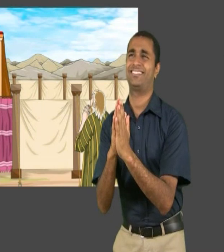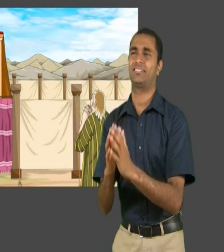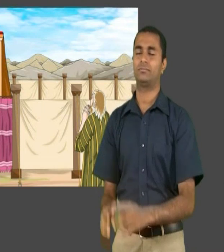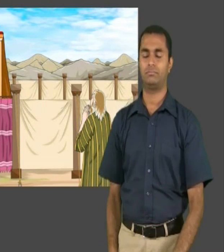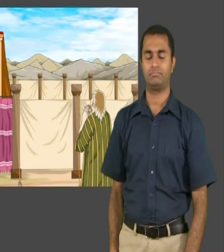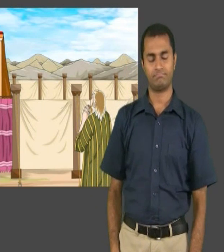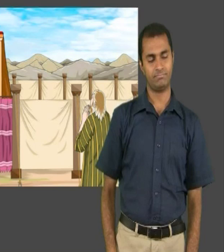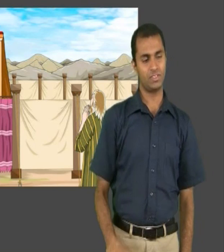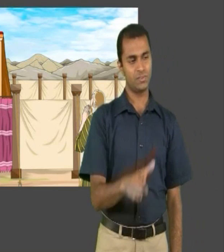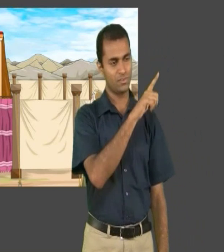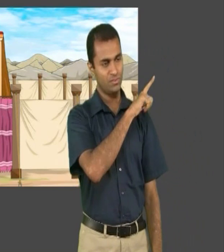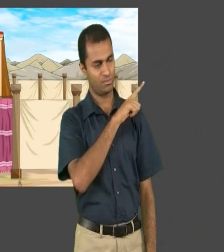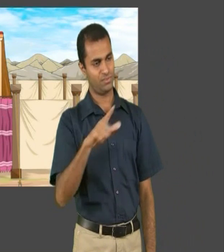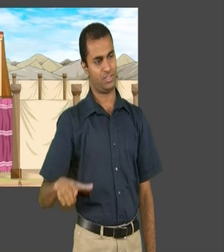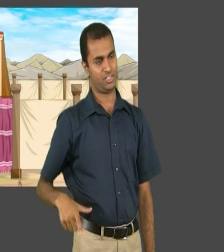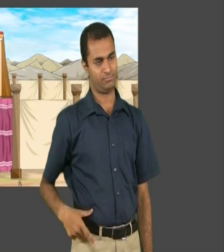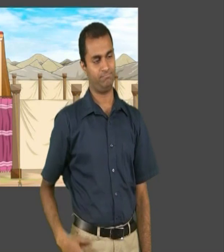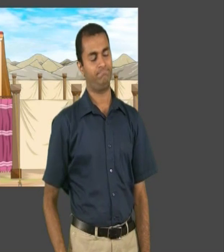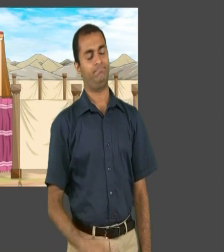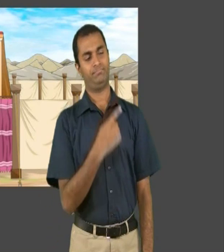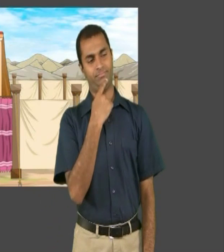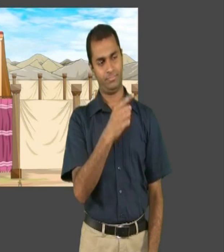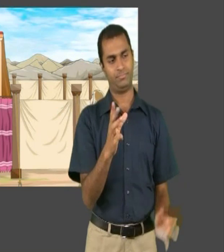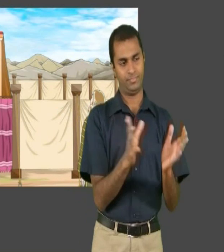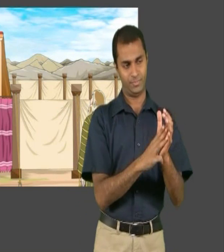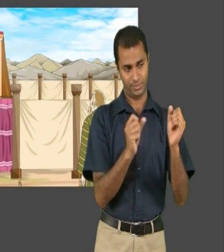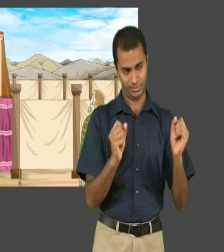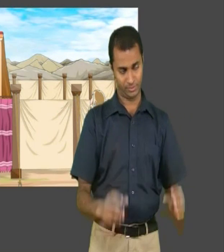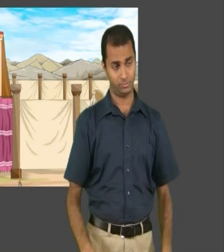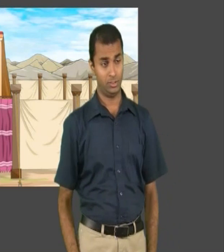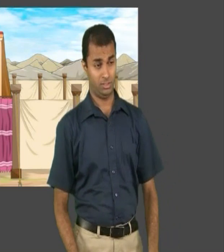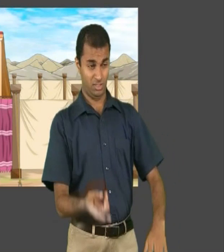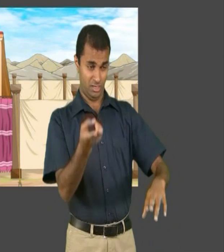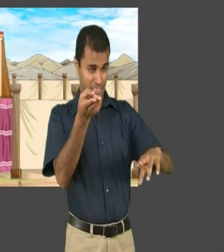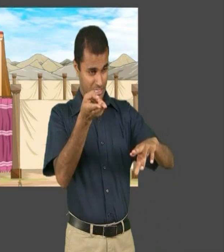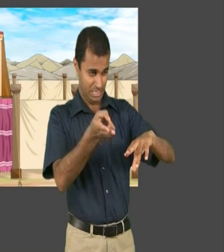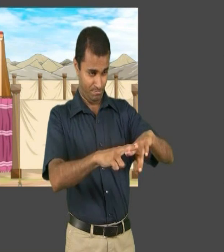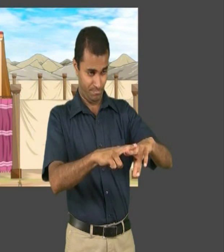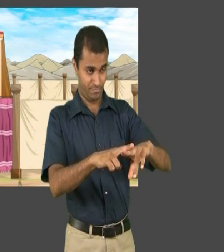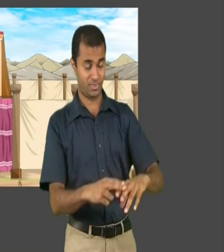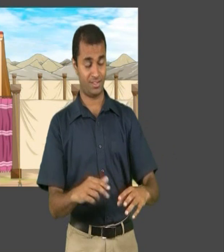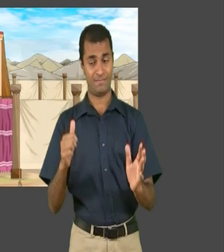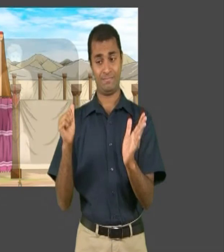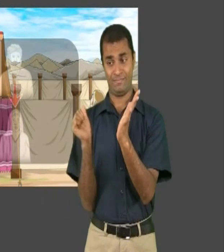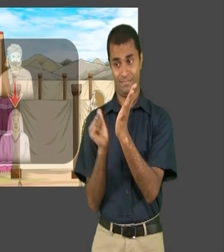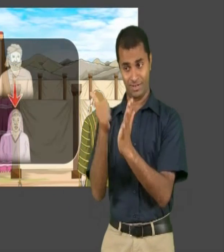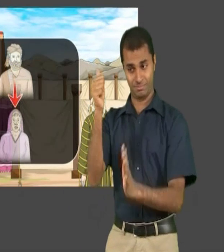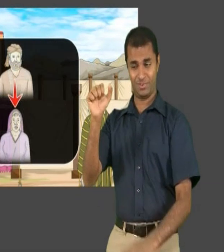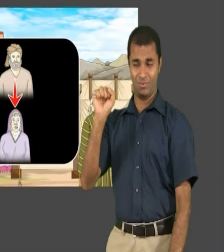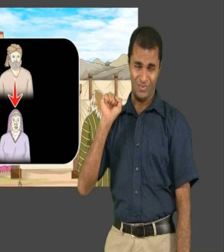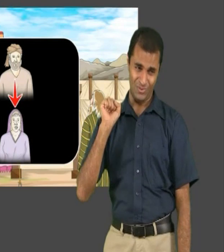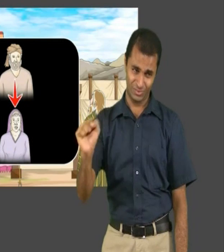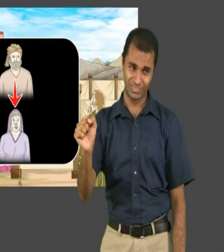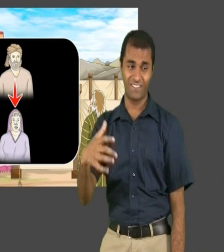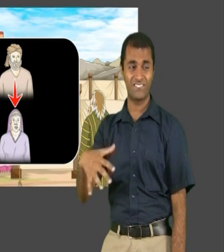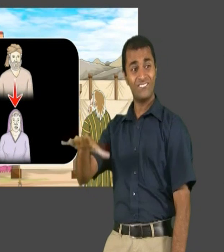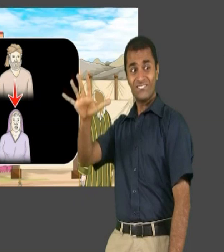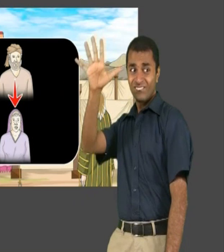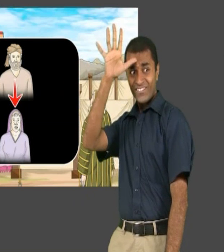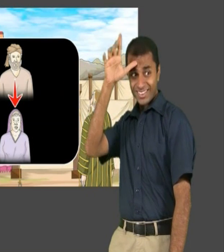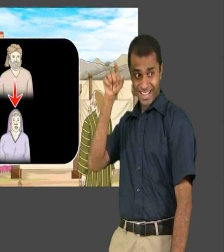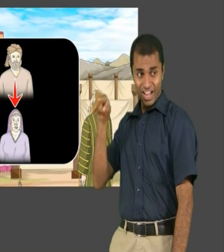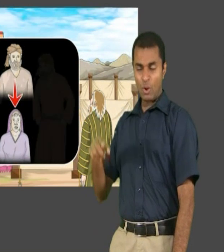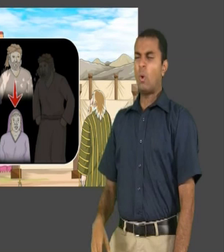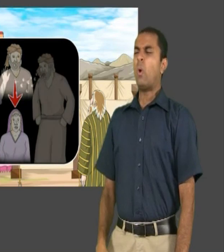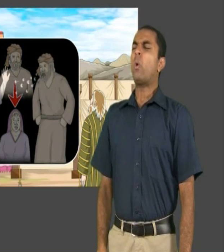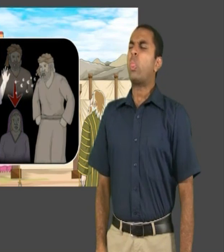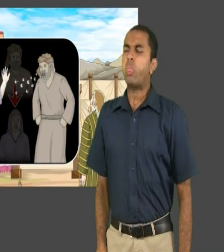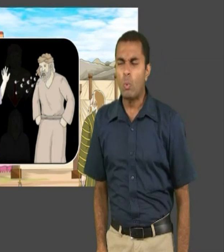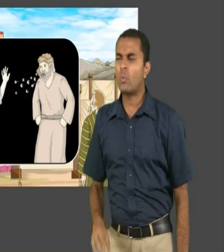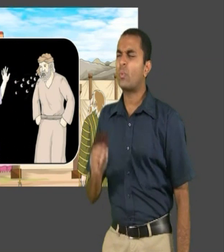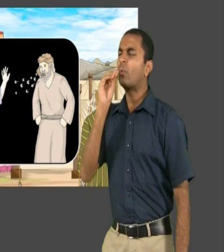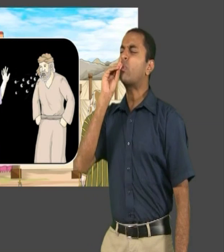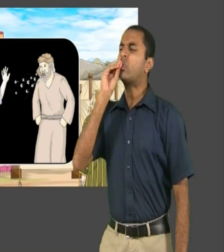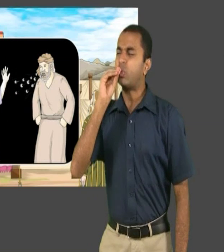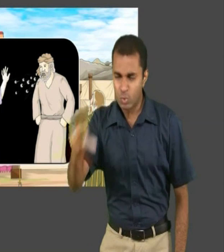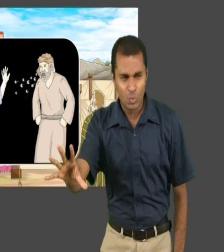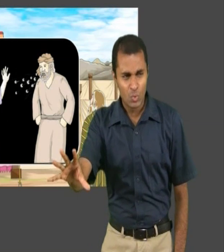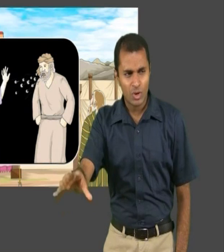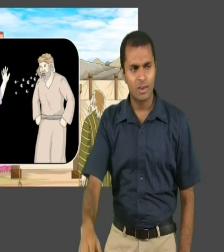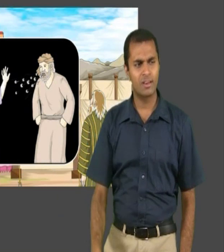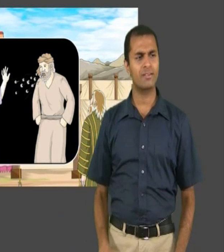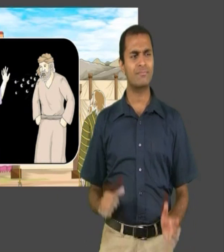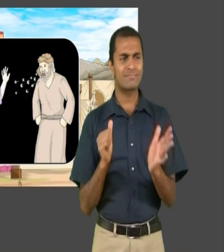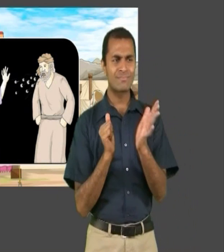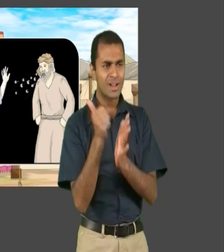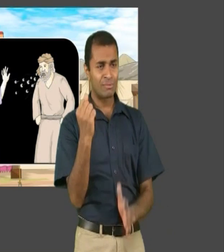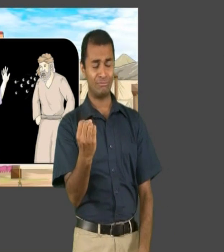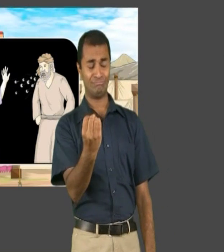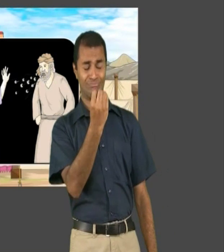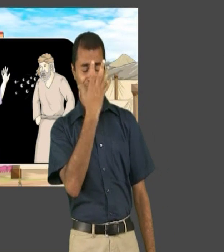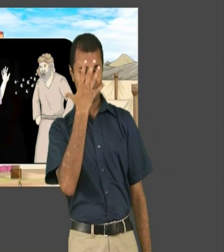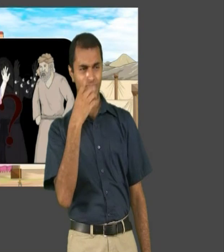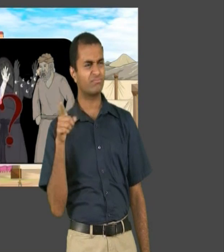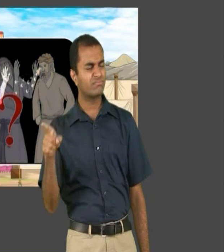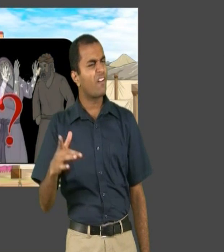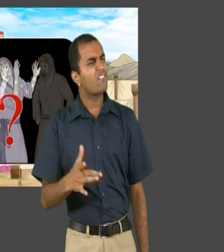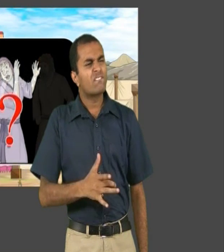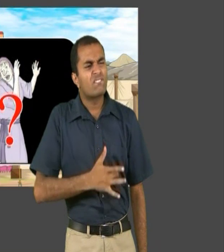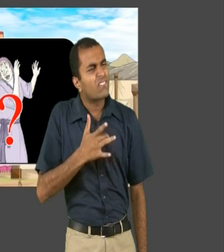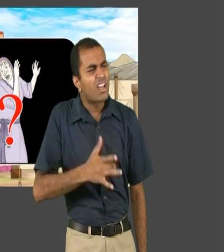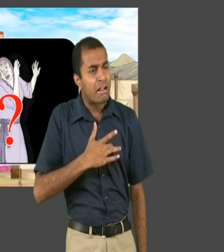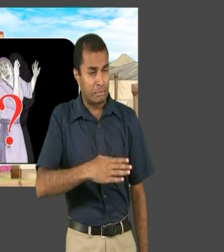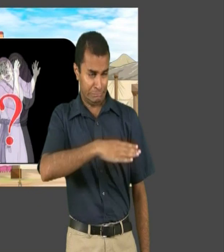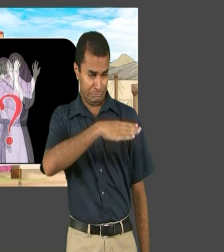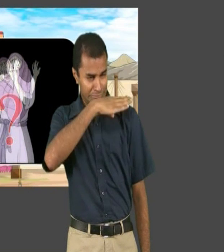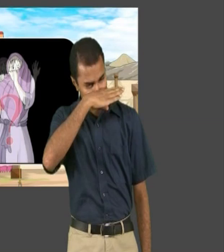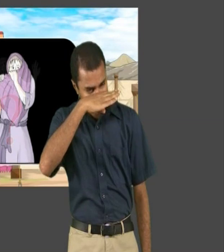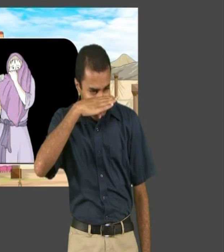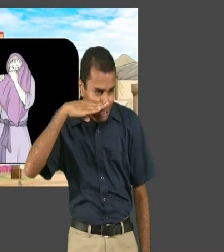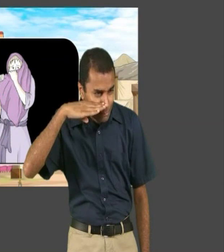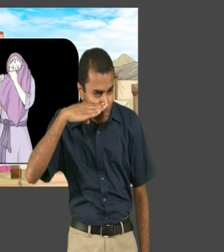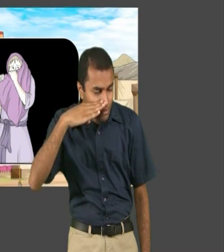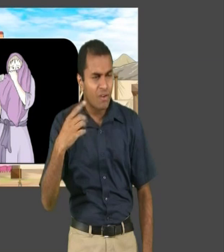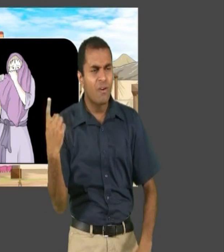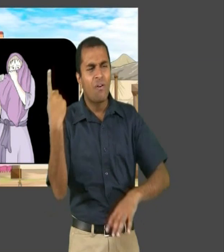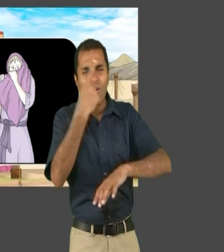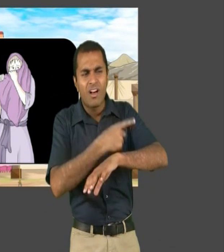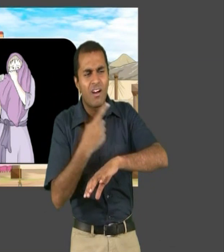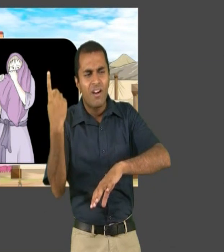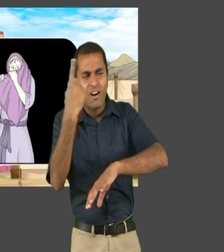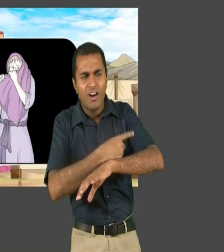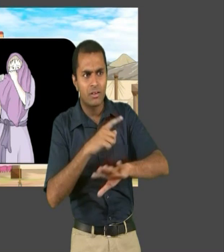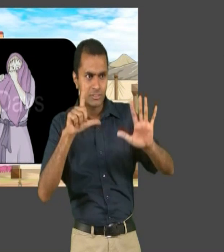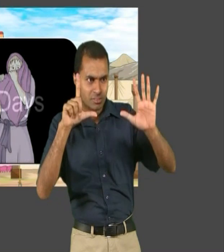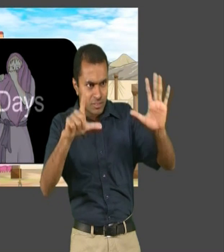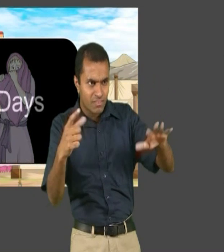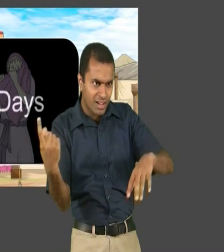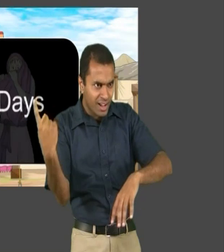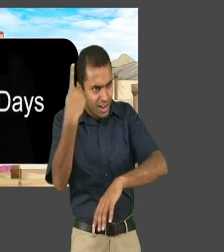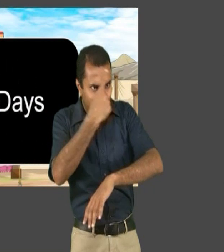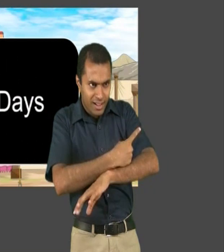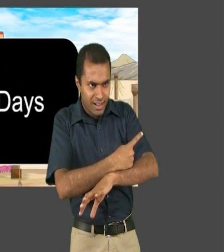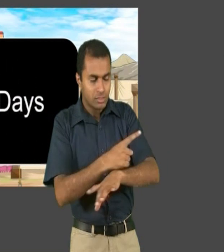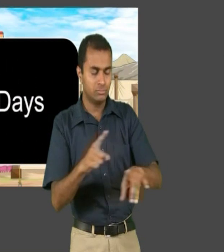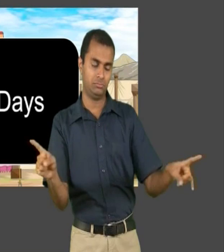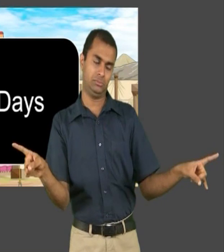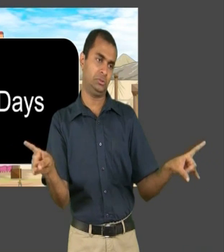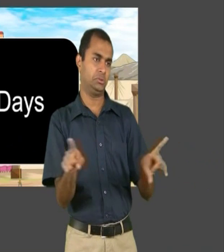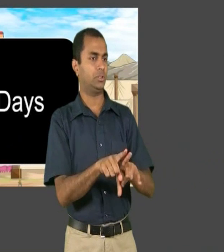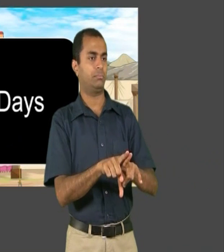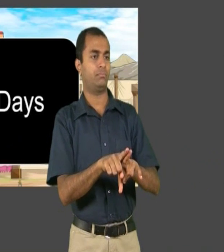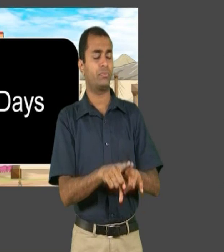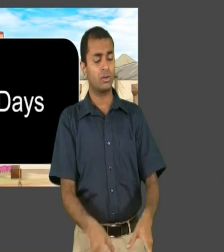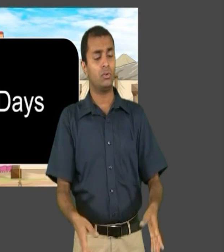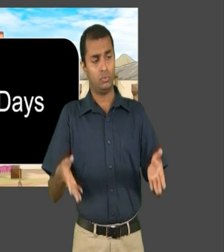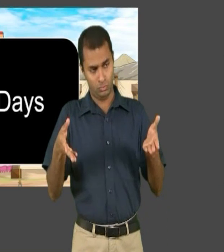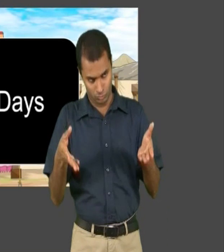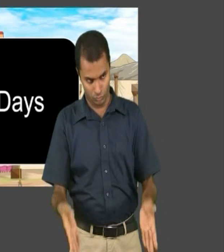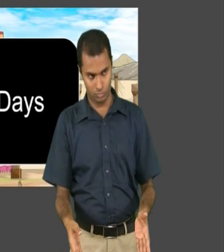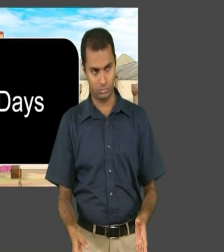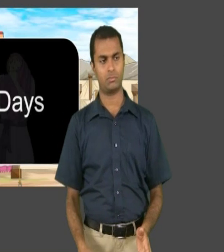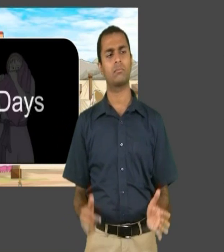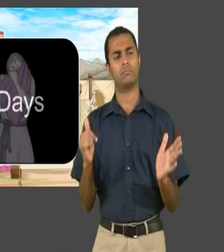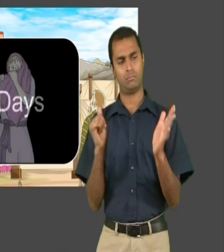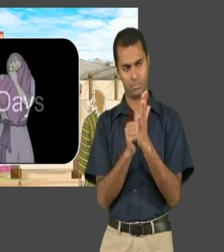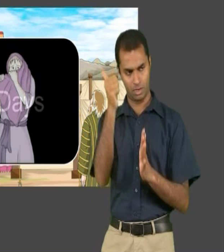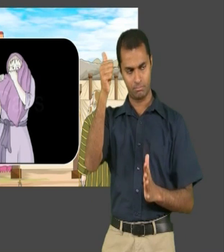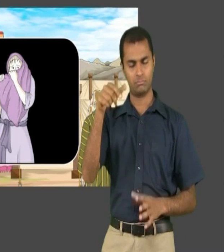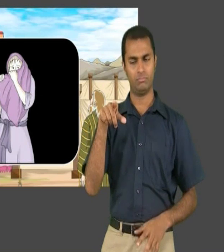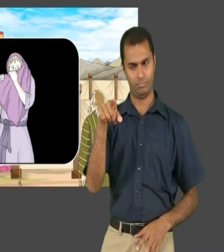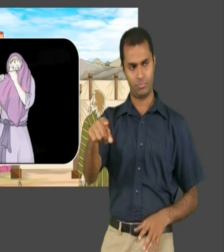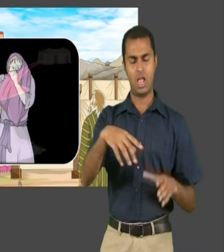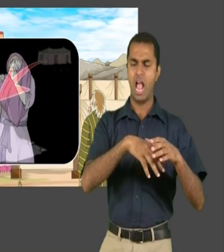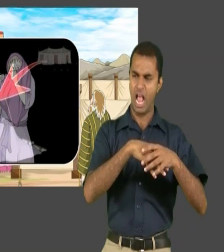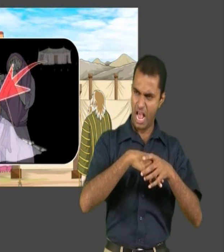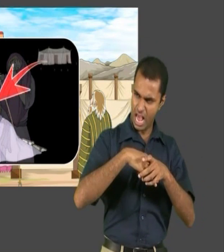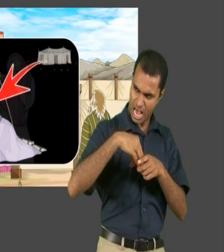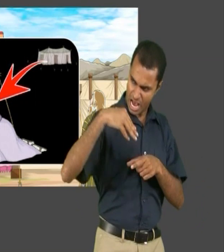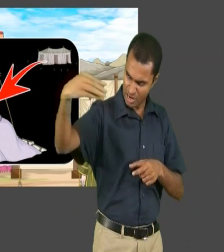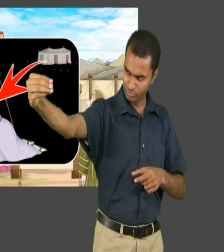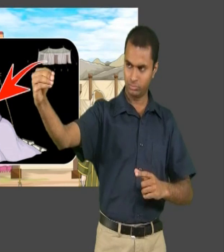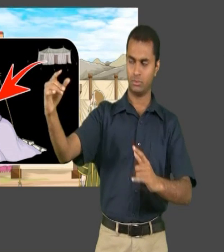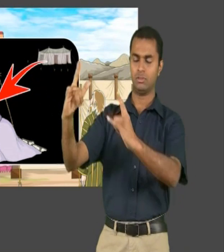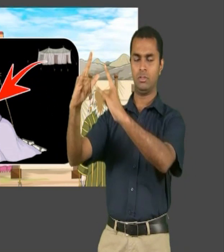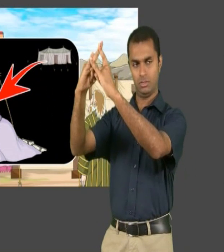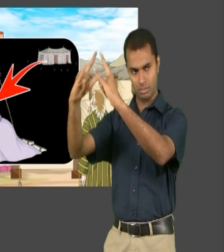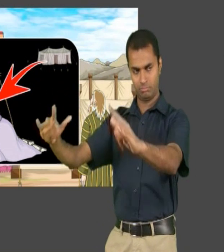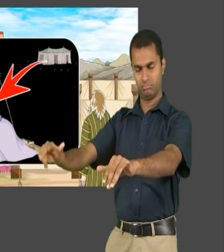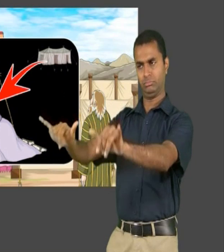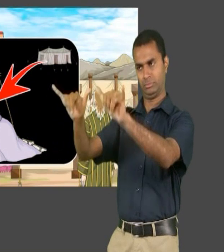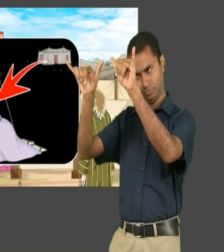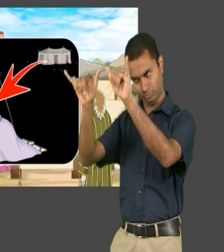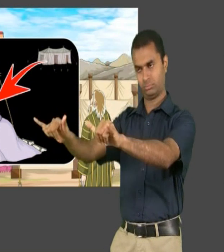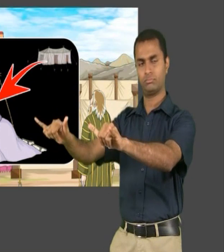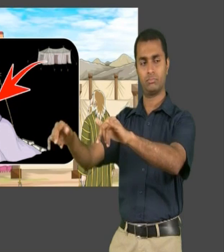But the LORD answered Moses, “If her father had but spit in her face, would she not have been in disgrace for seven days?